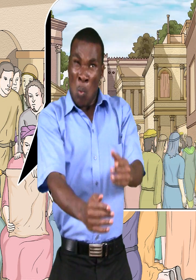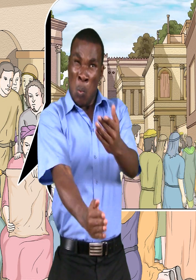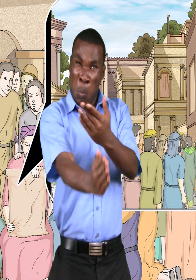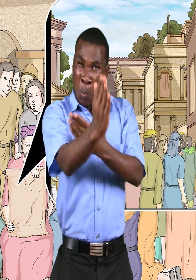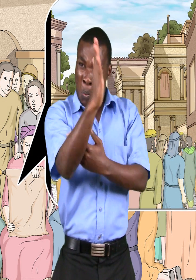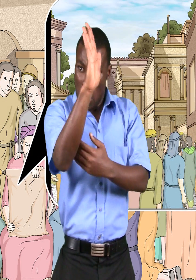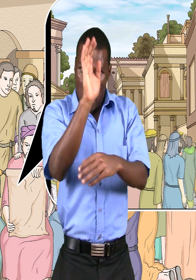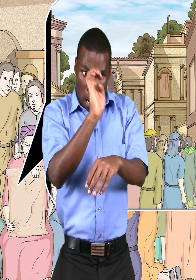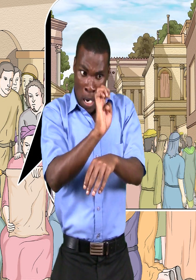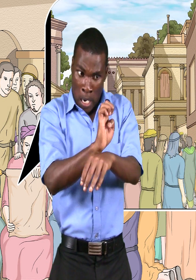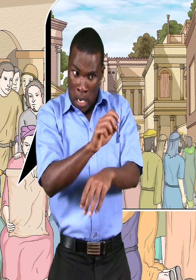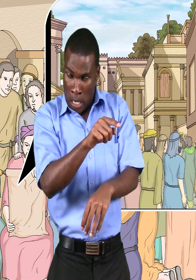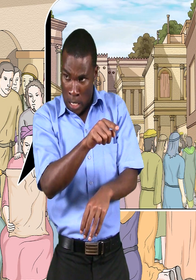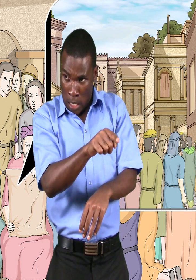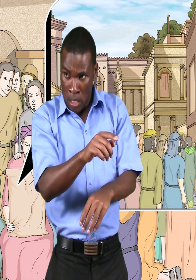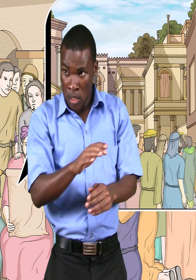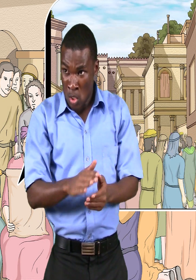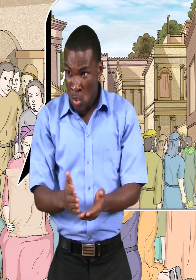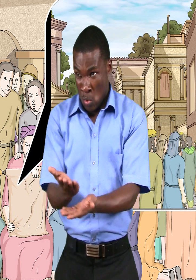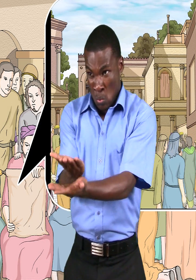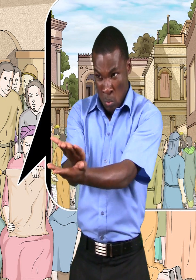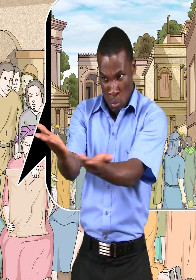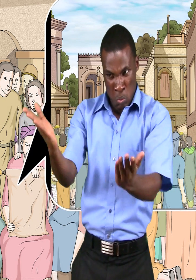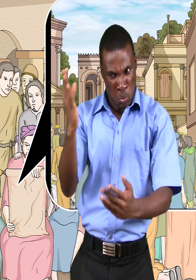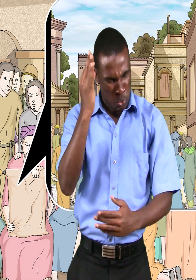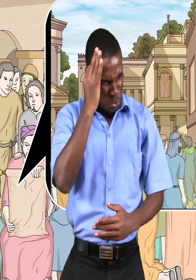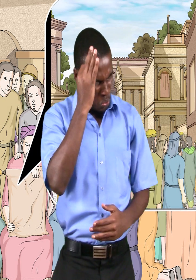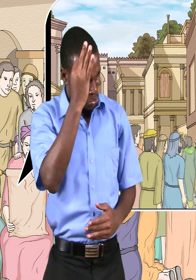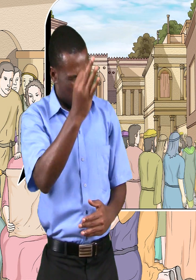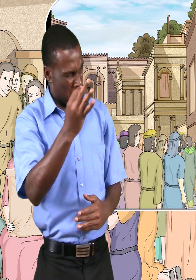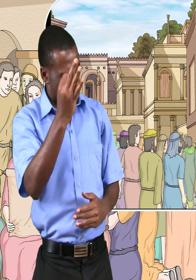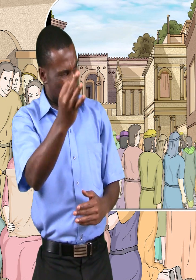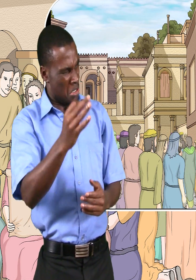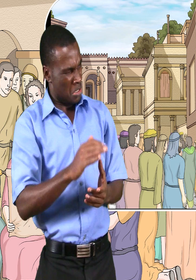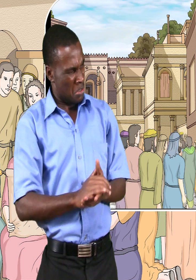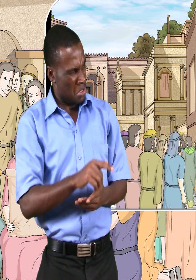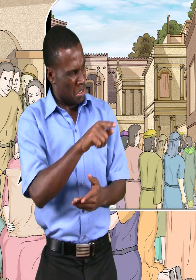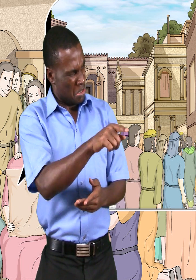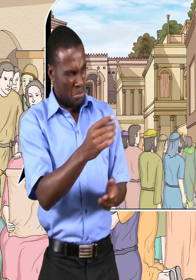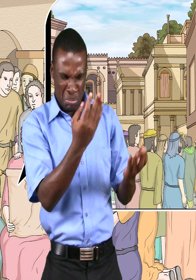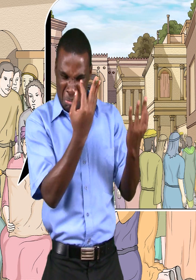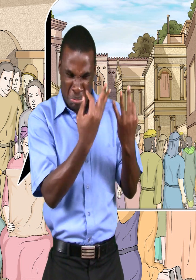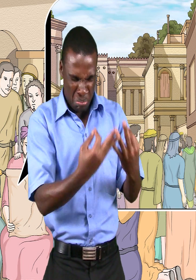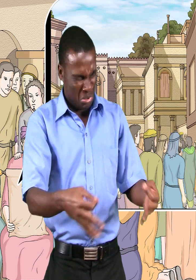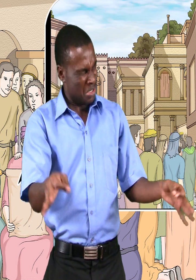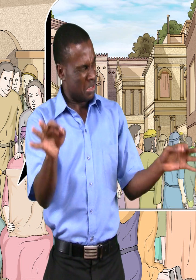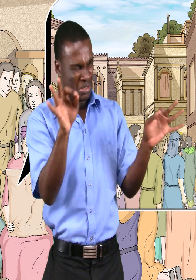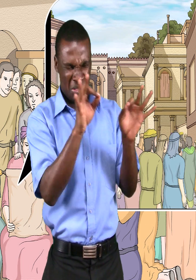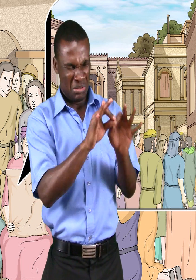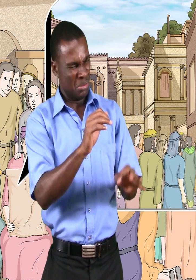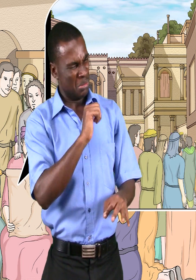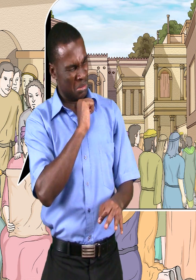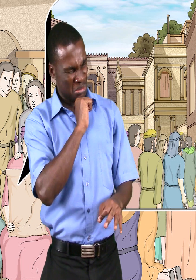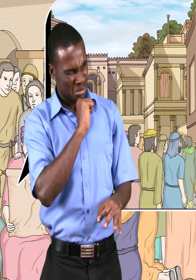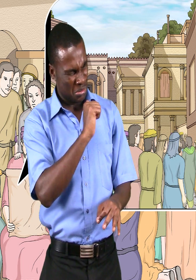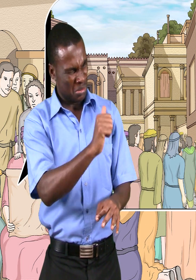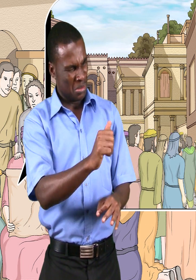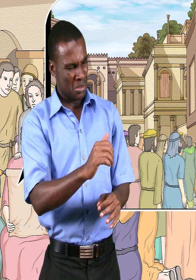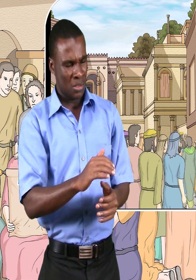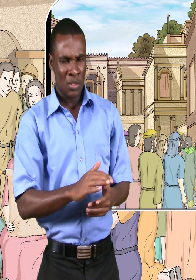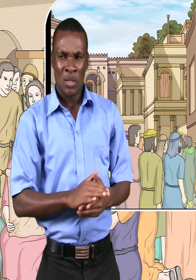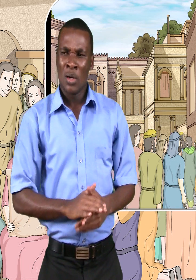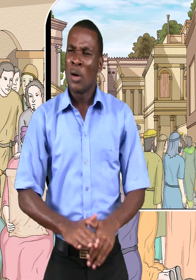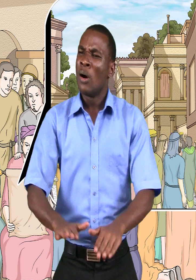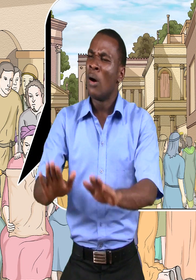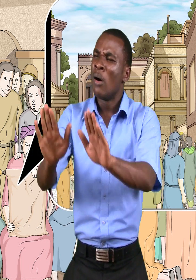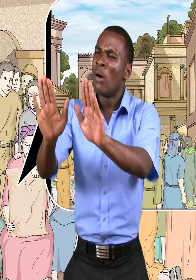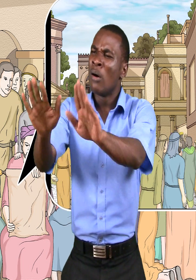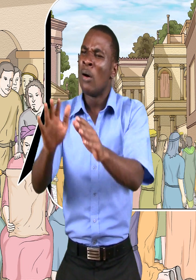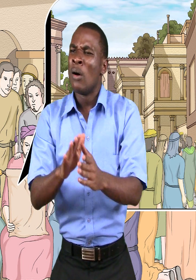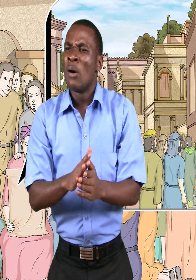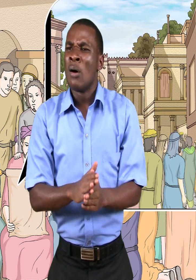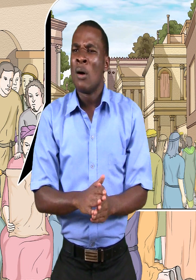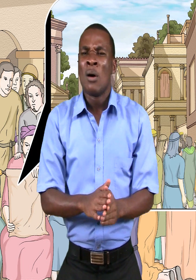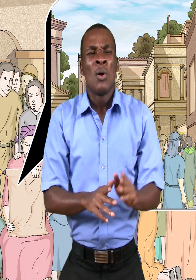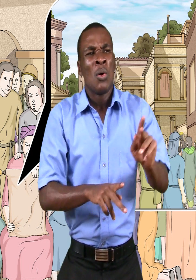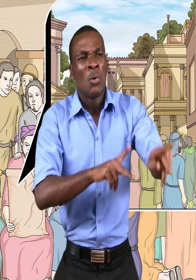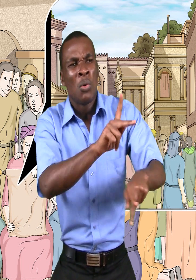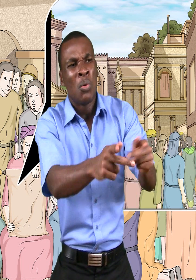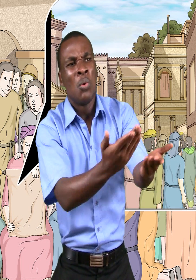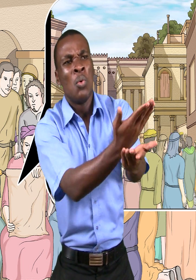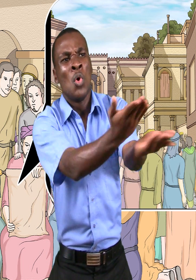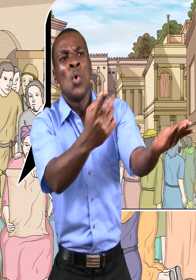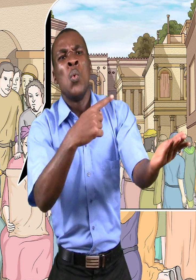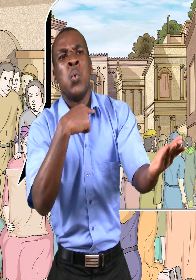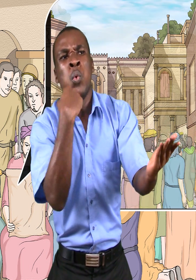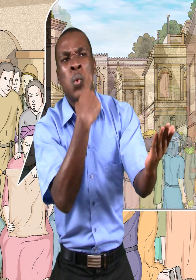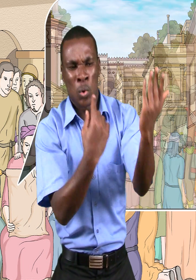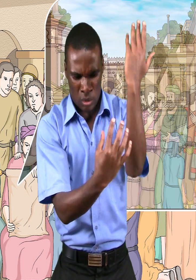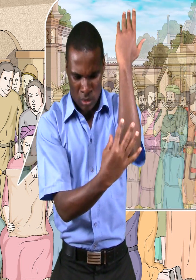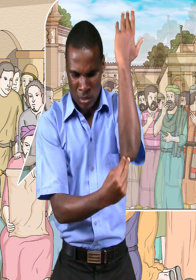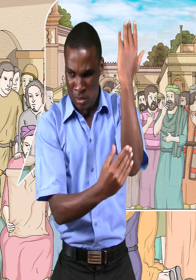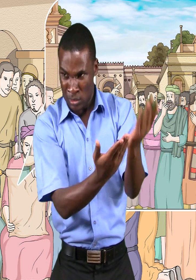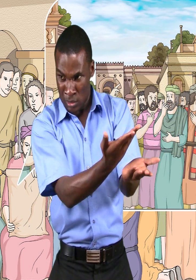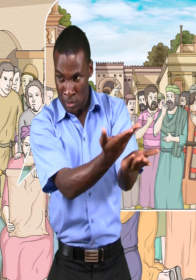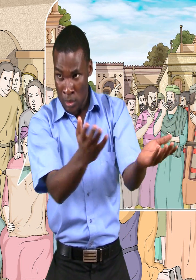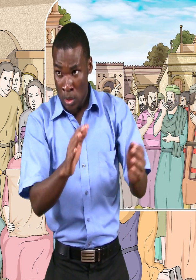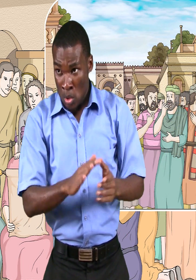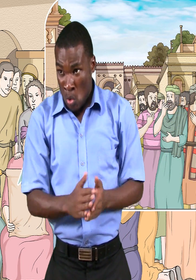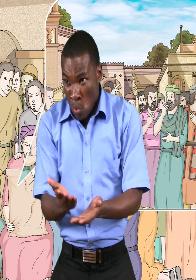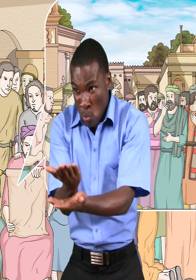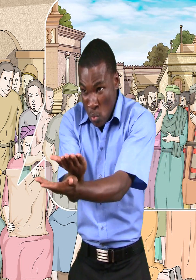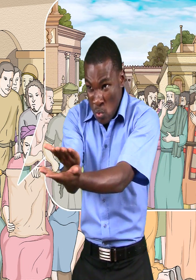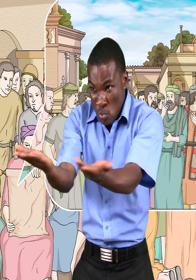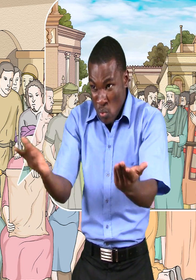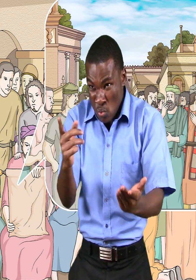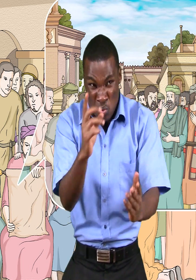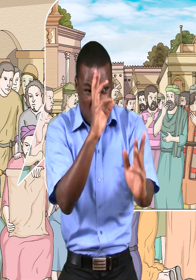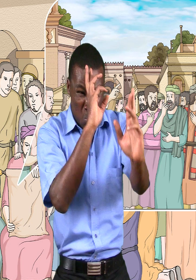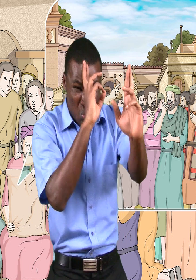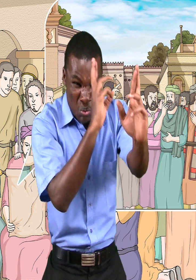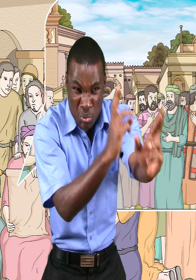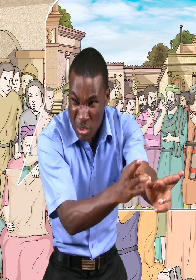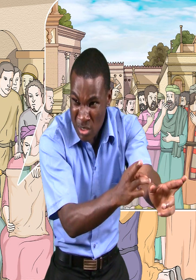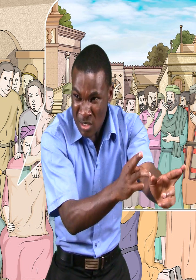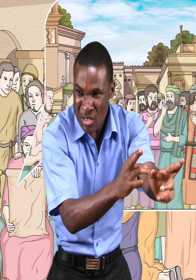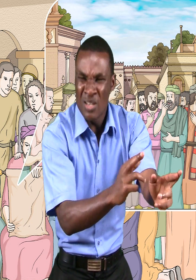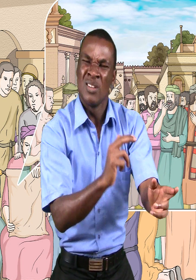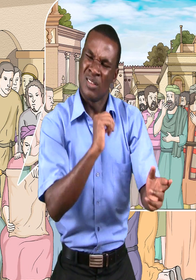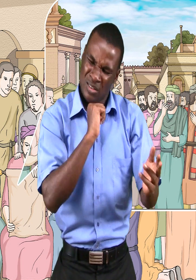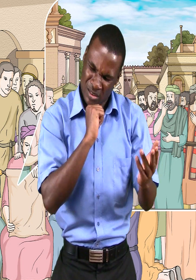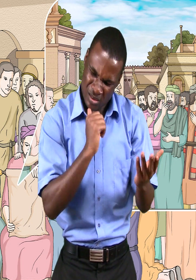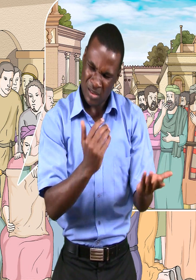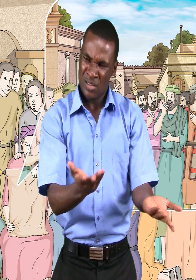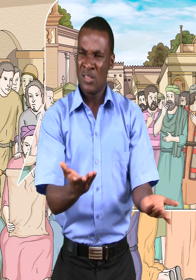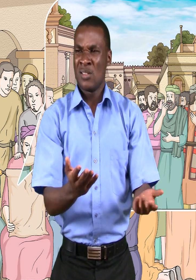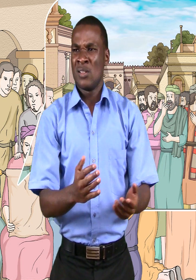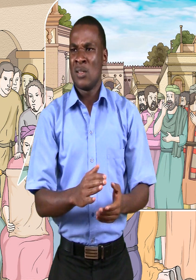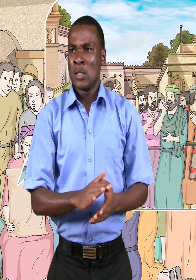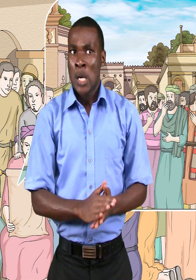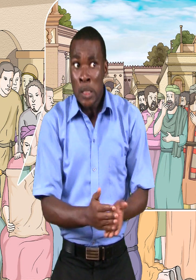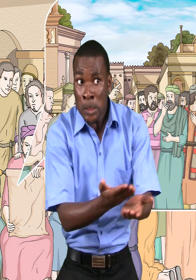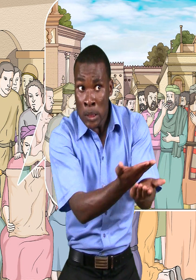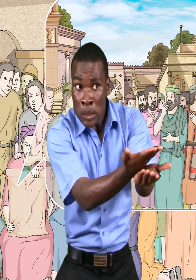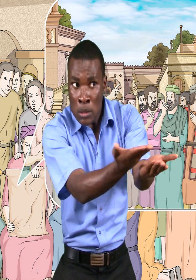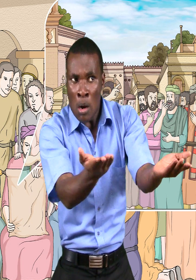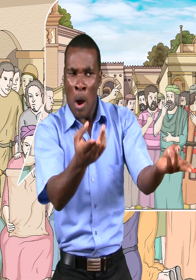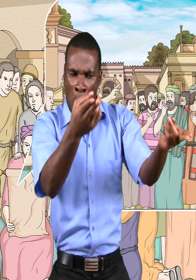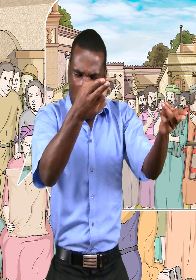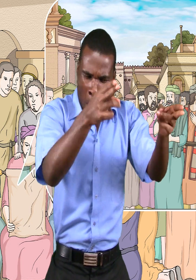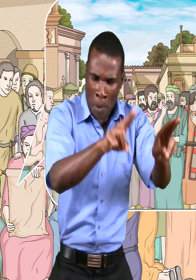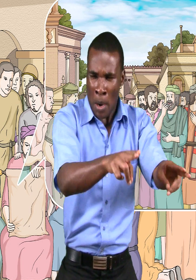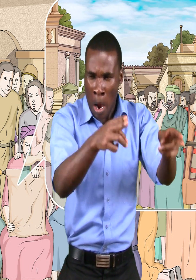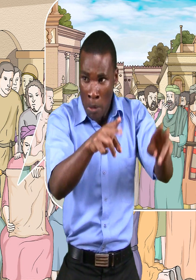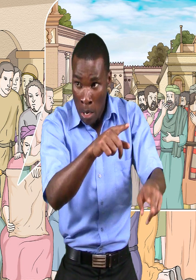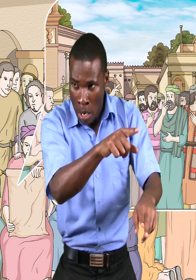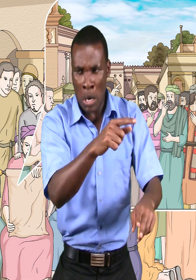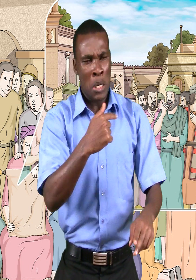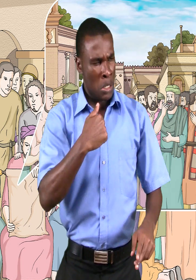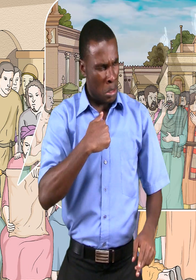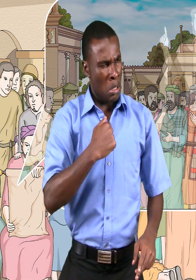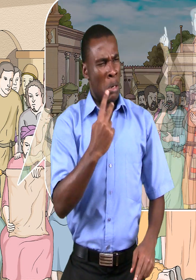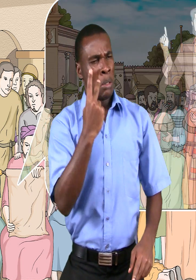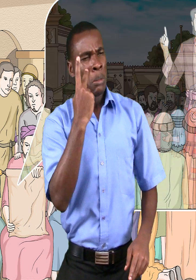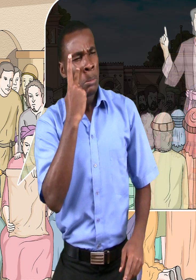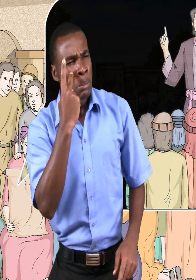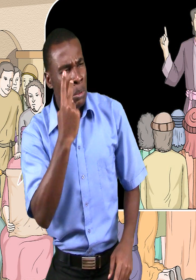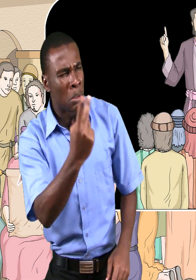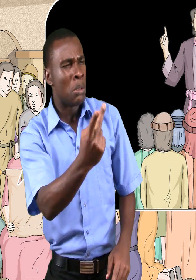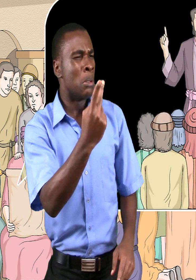Or do you despise the church of God and humiliate those who have nothing?